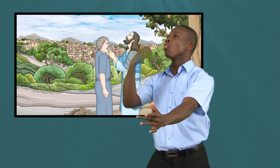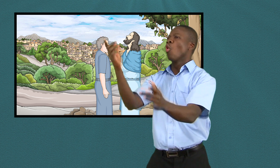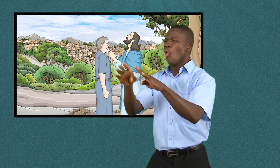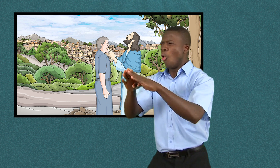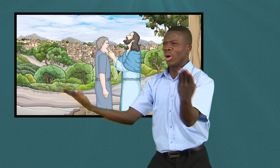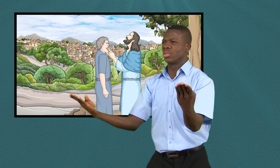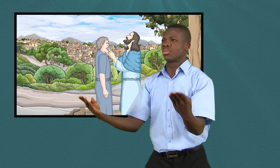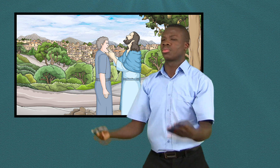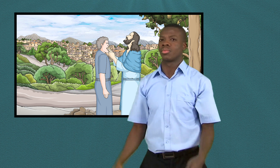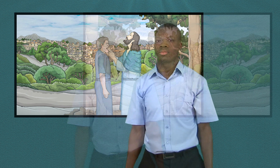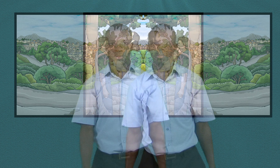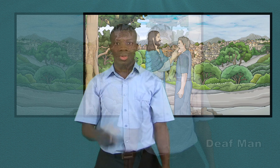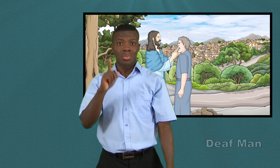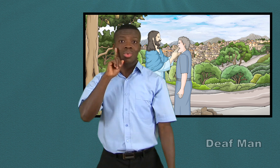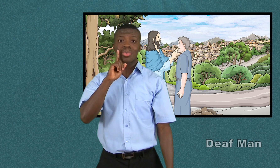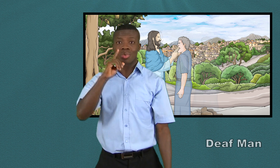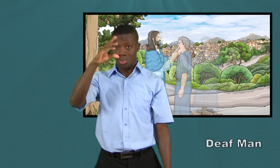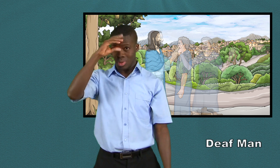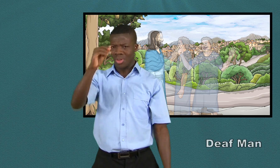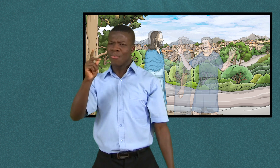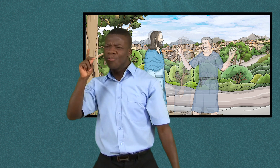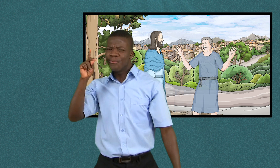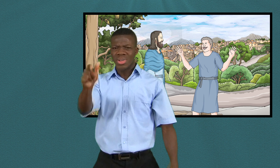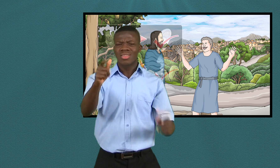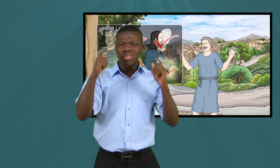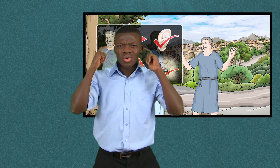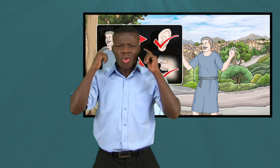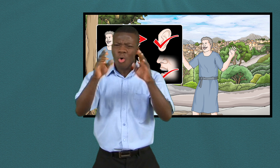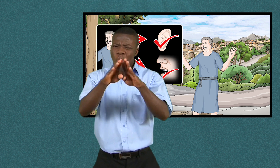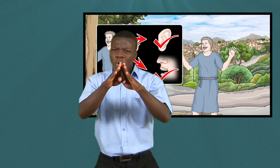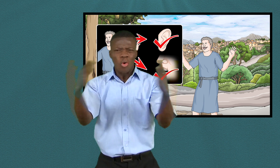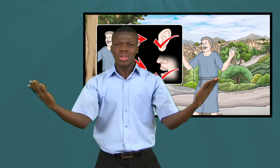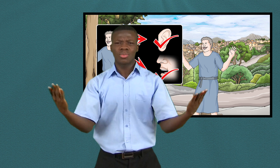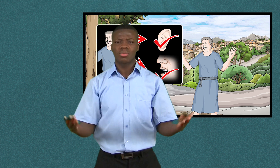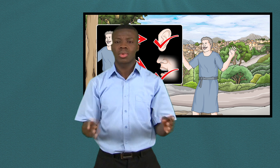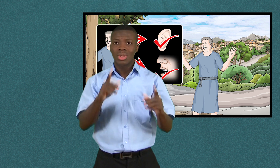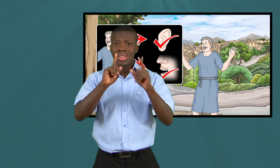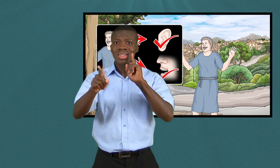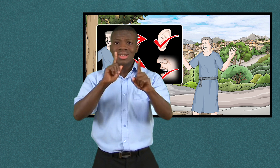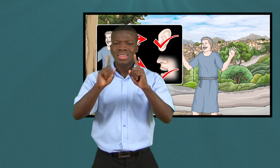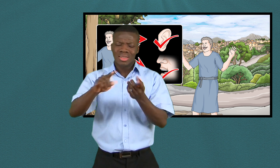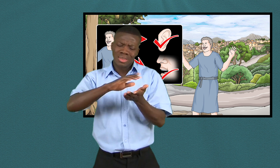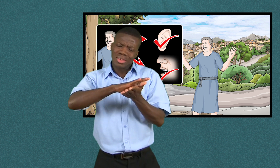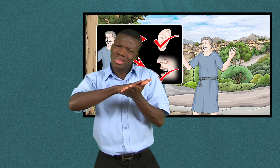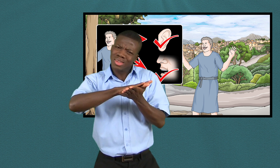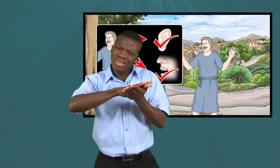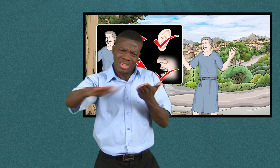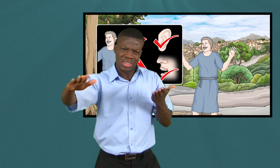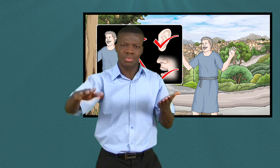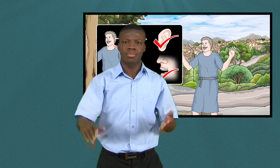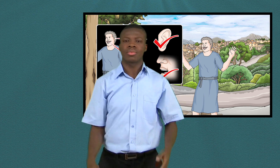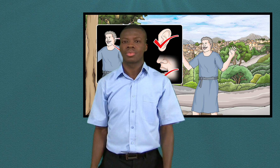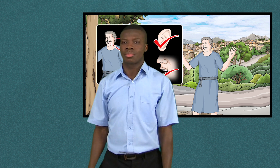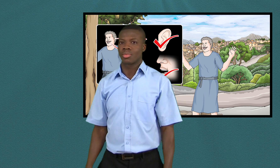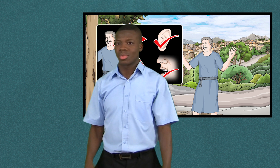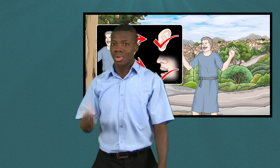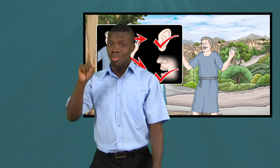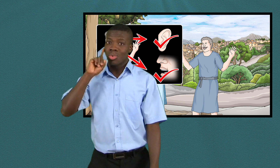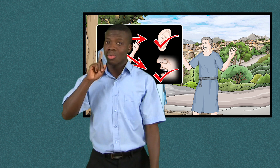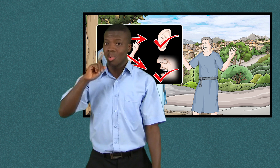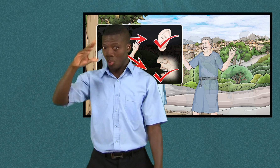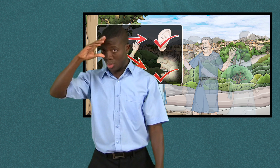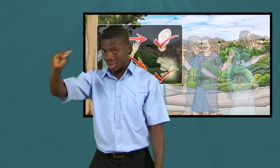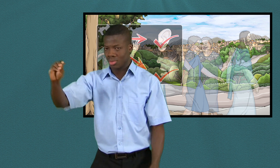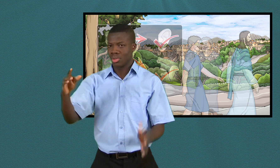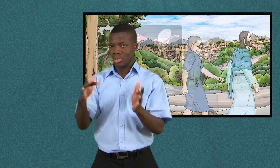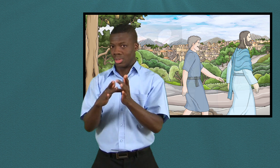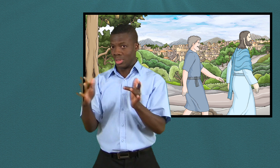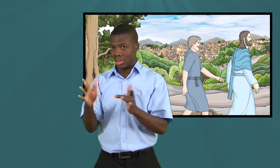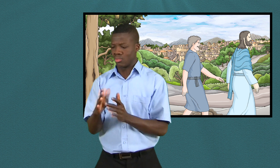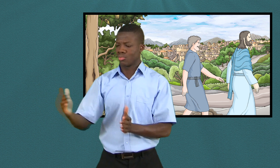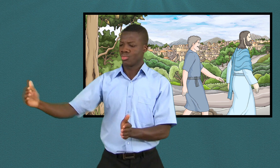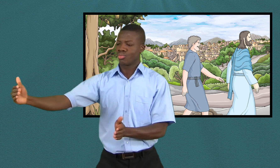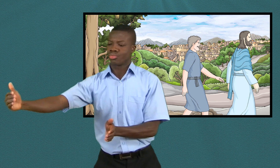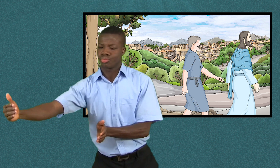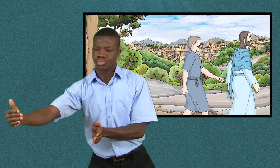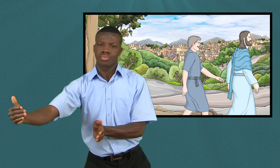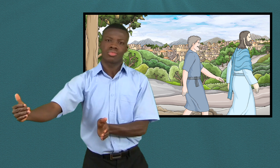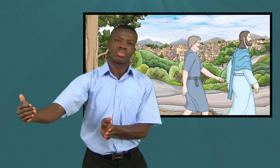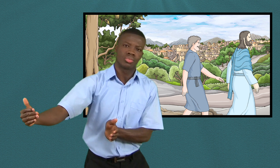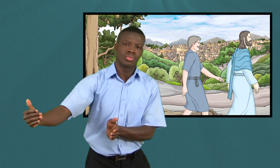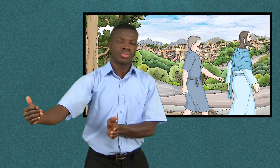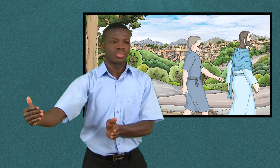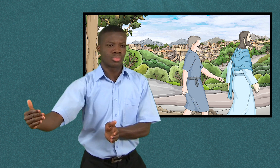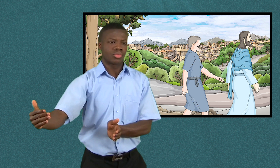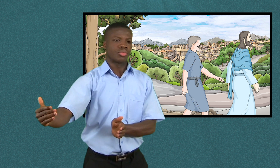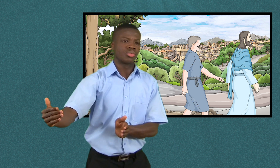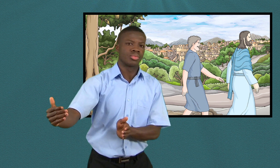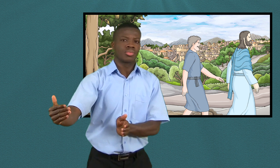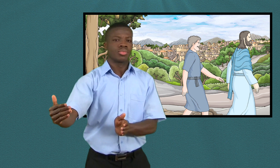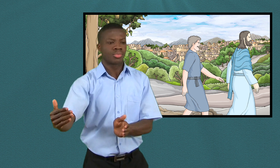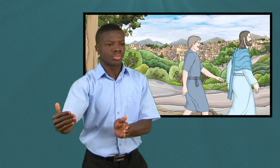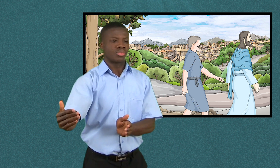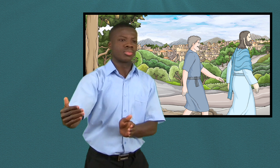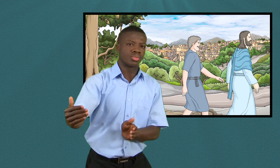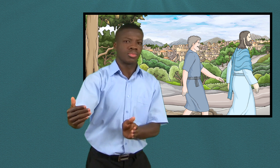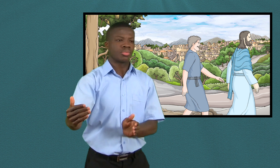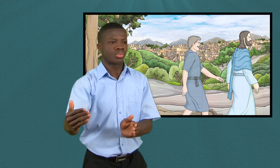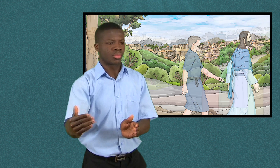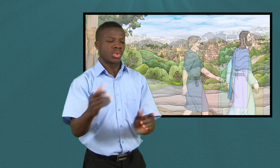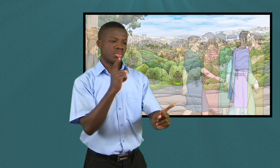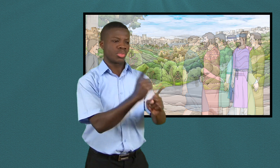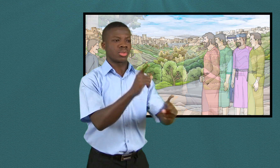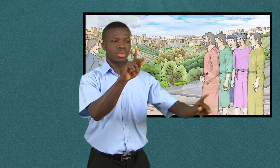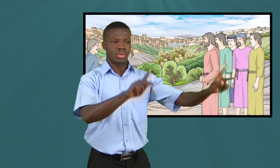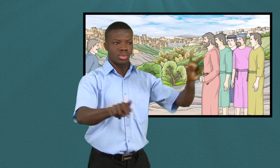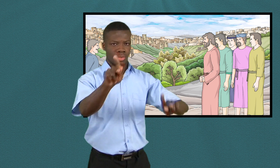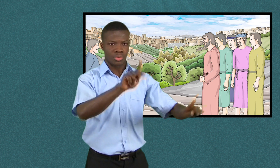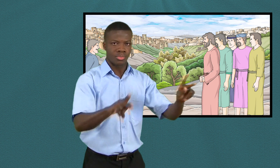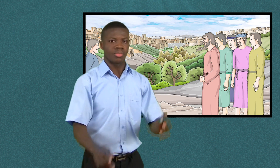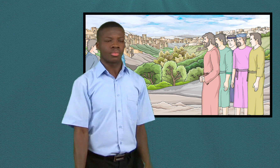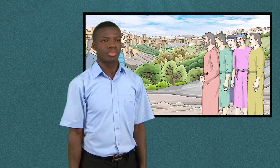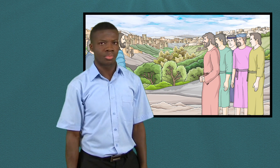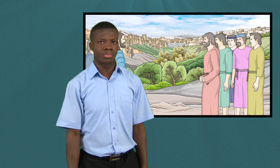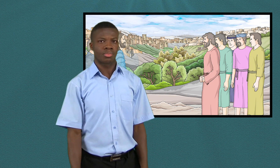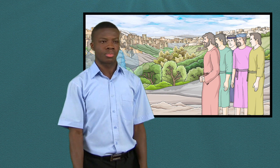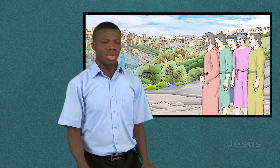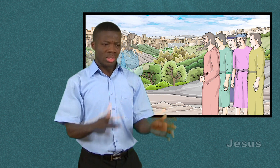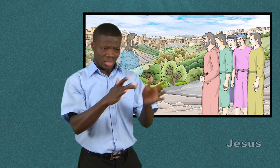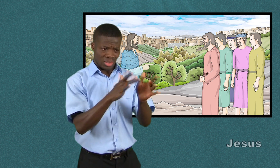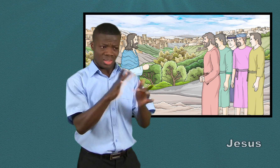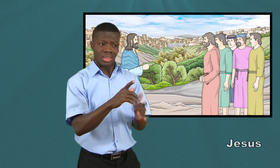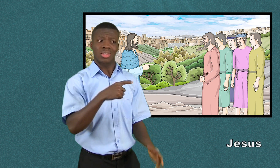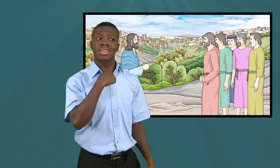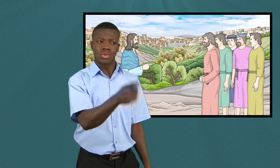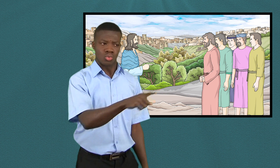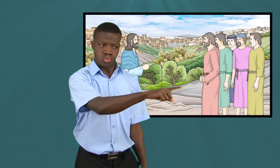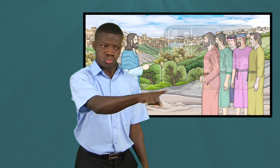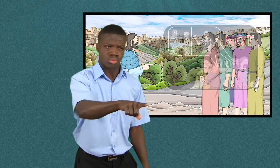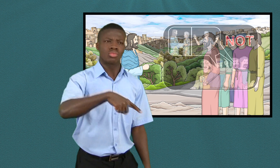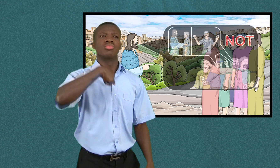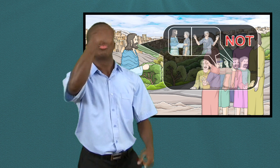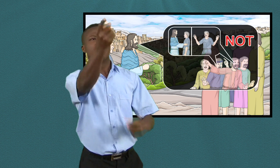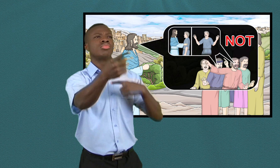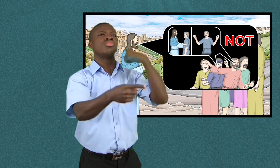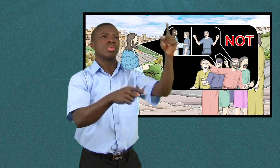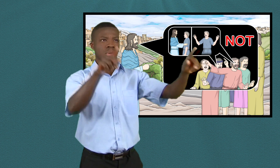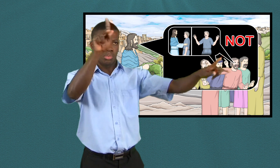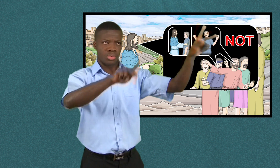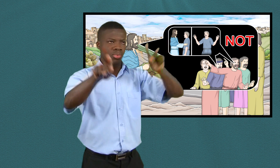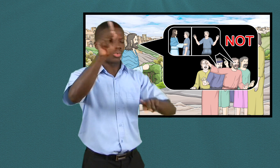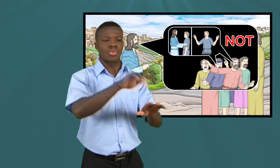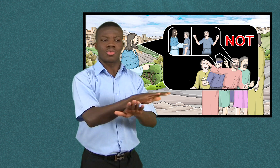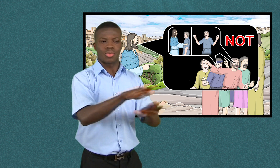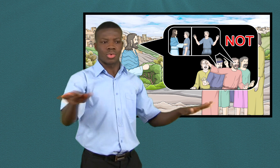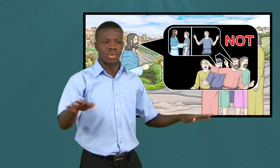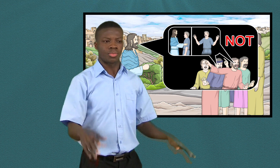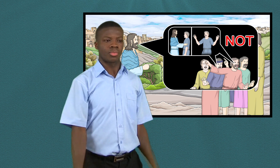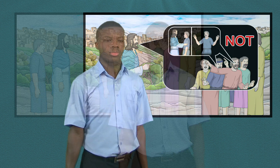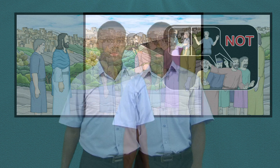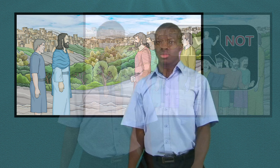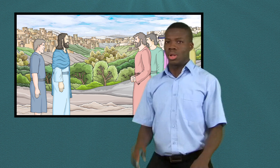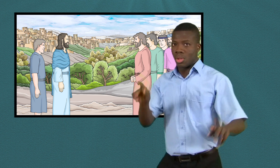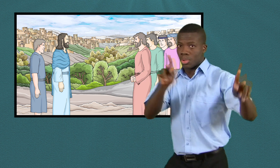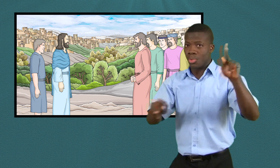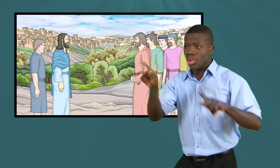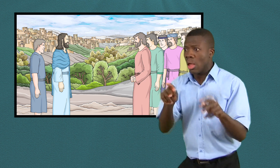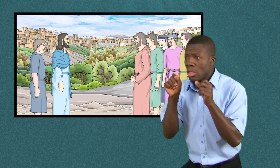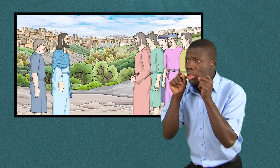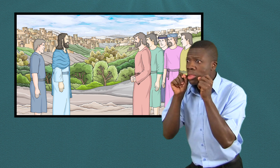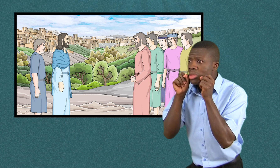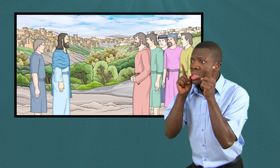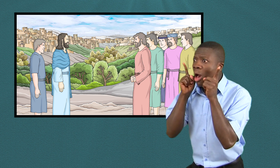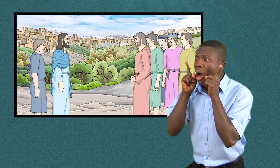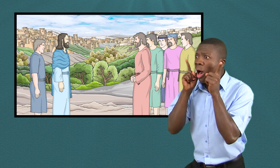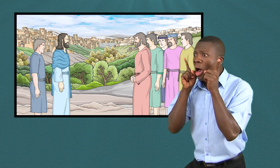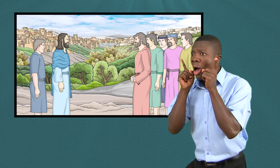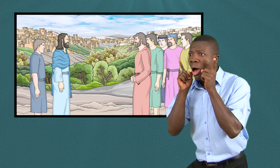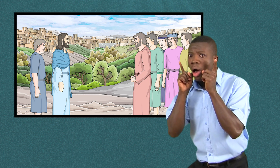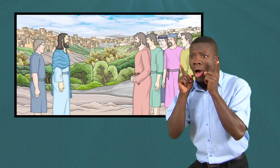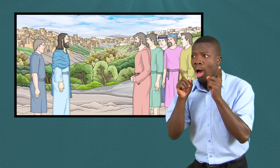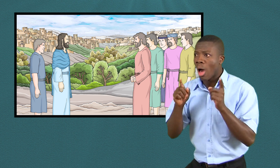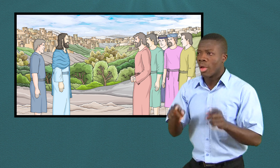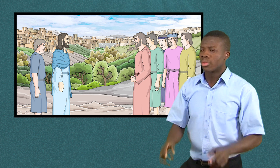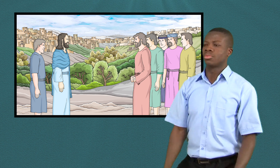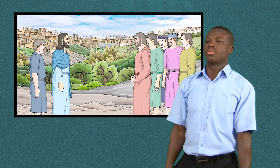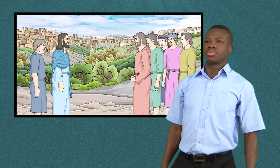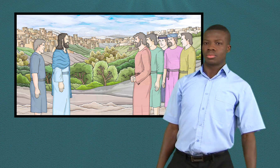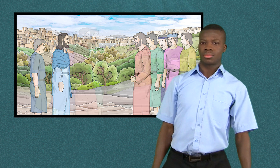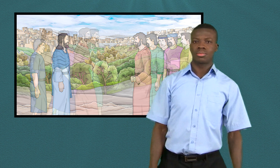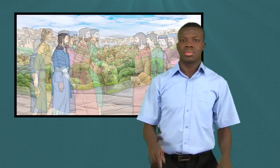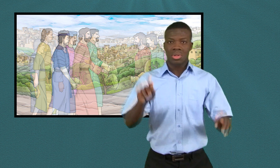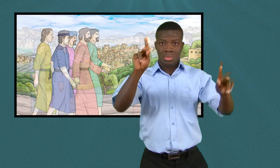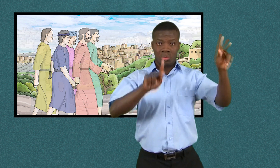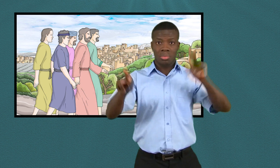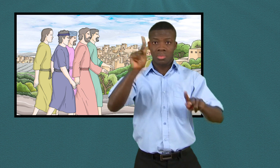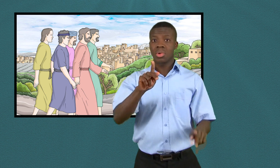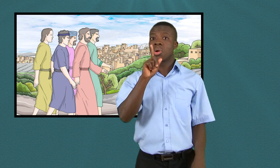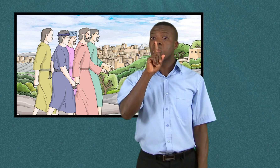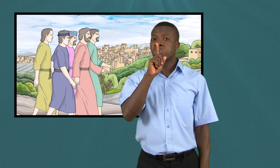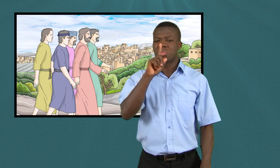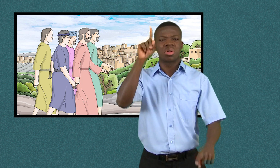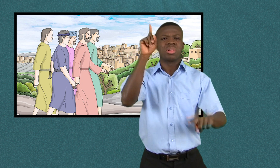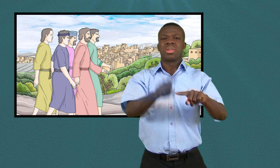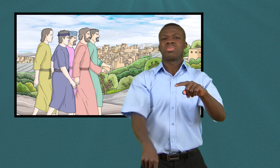Immediately the man’s ears were opened and his tongue was released, and he began to speak plainly. Jesus ordered them not to tell anyone.